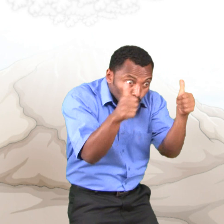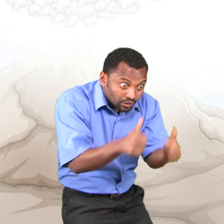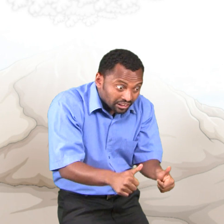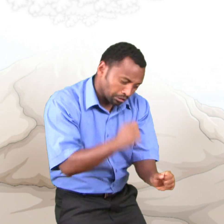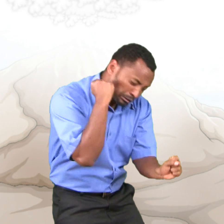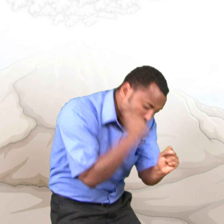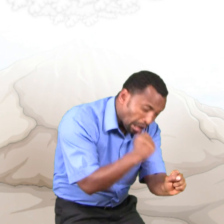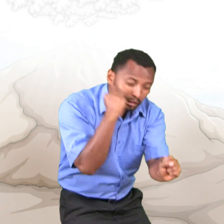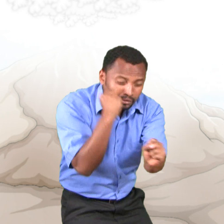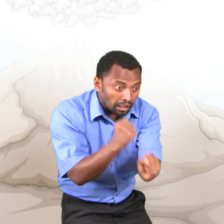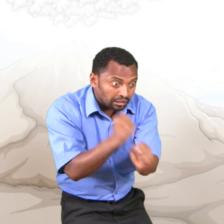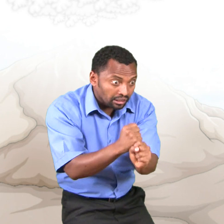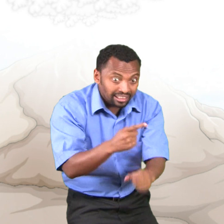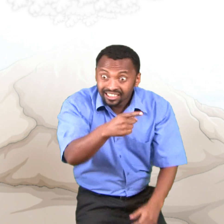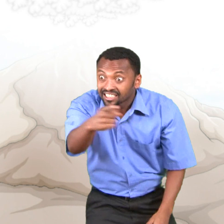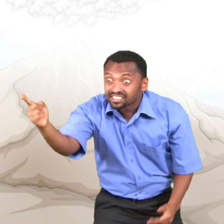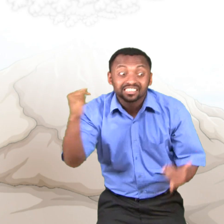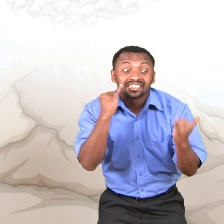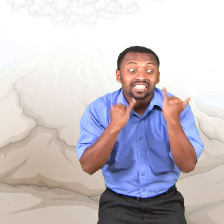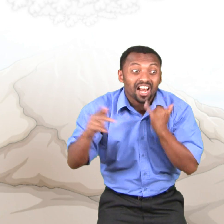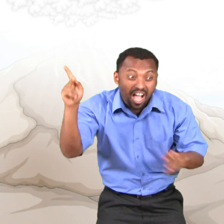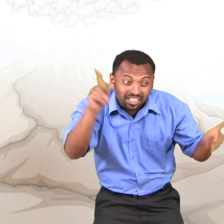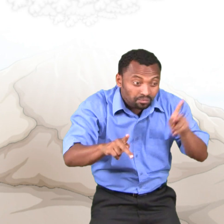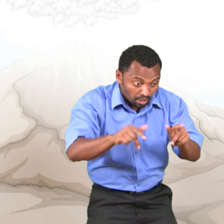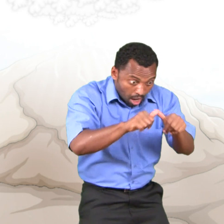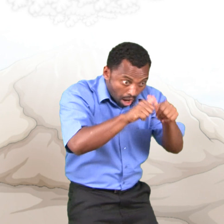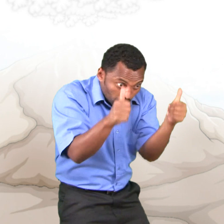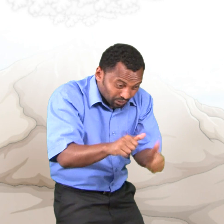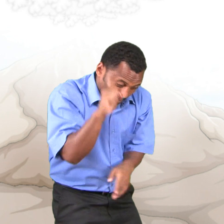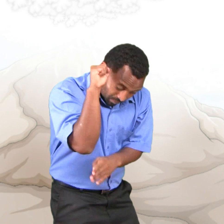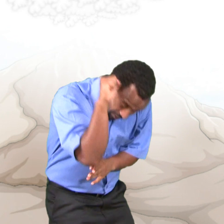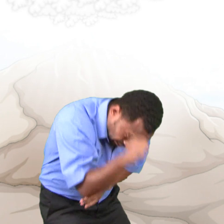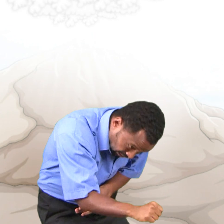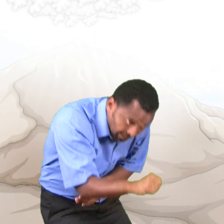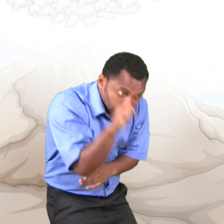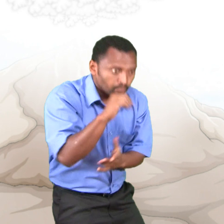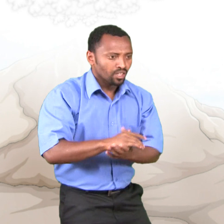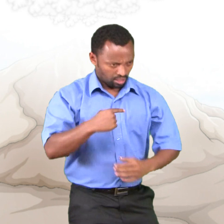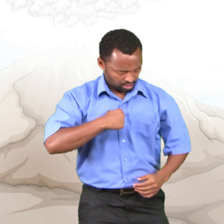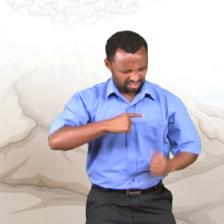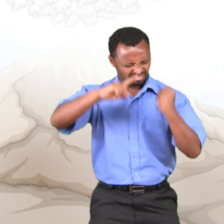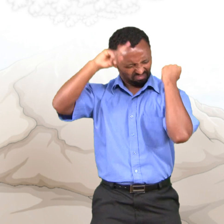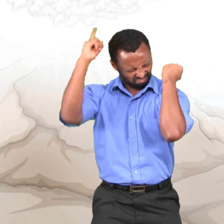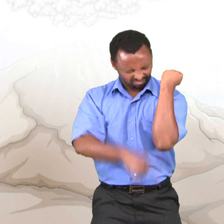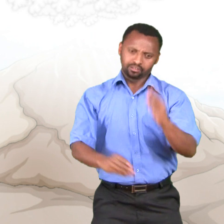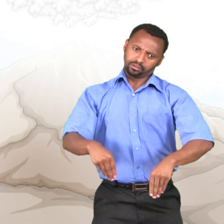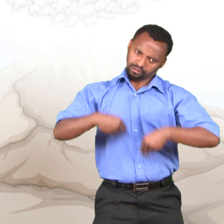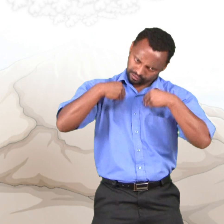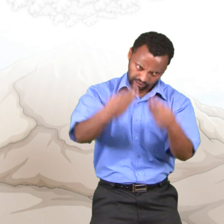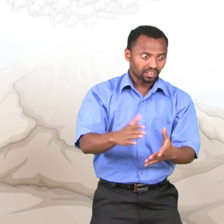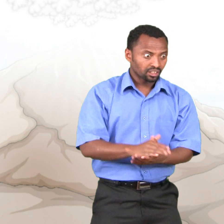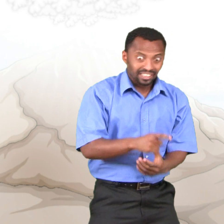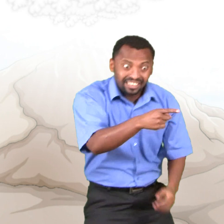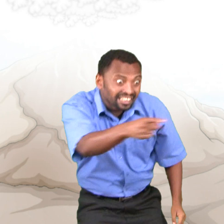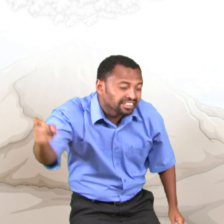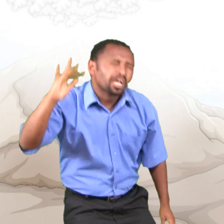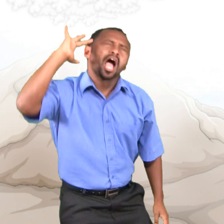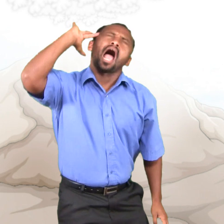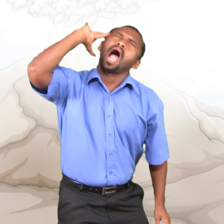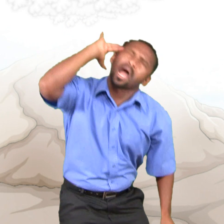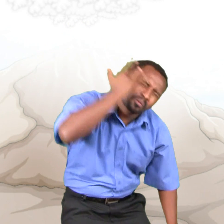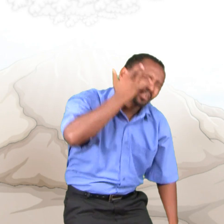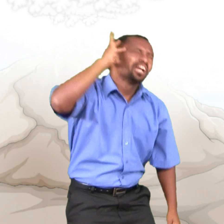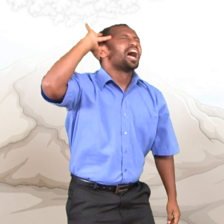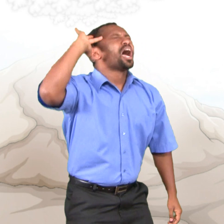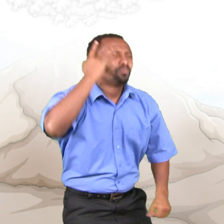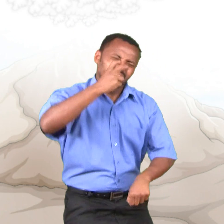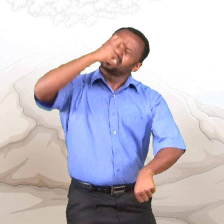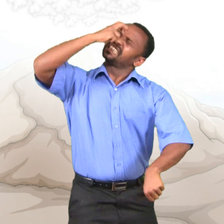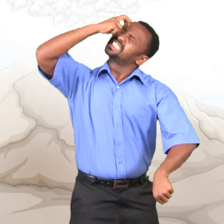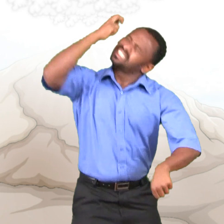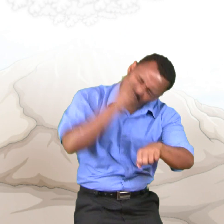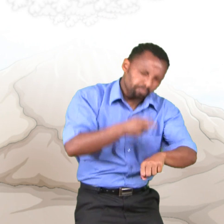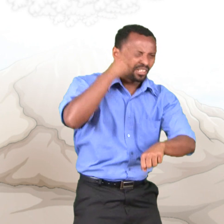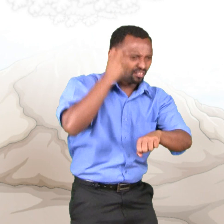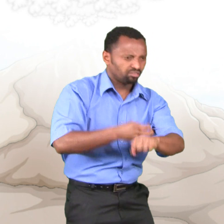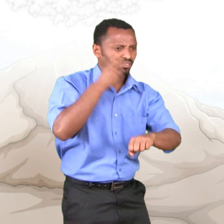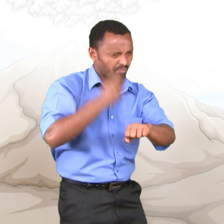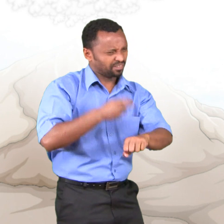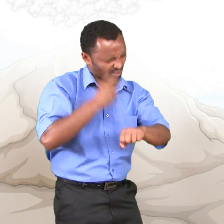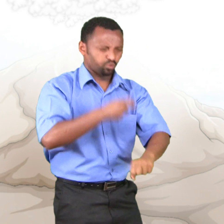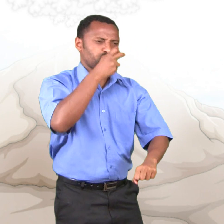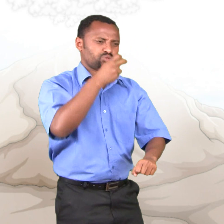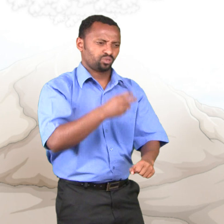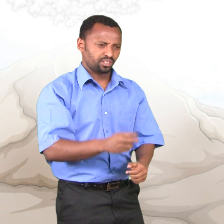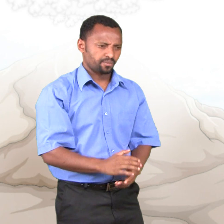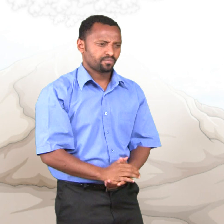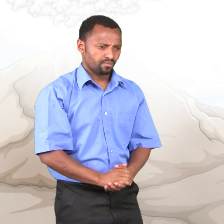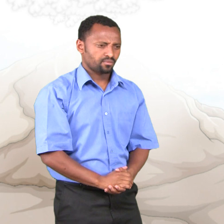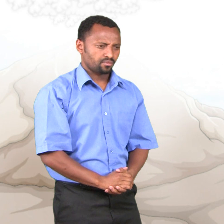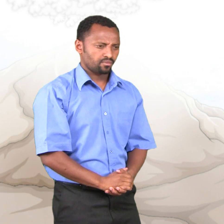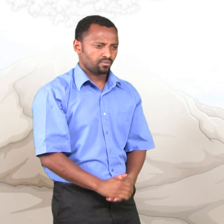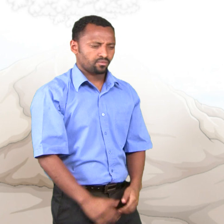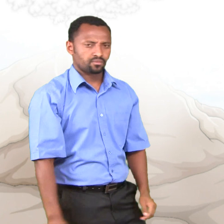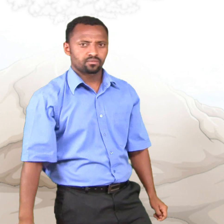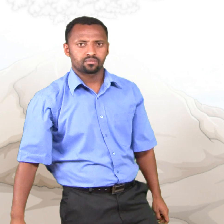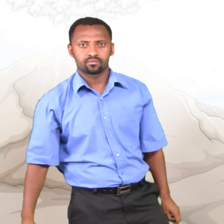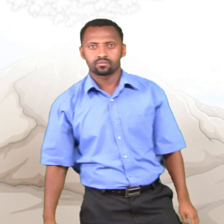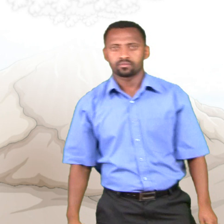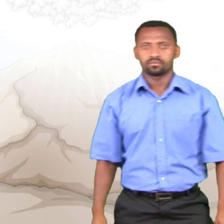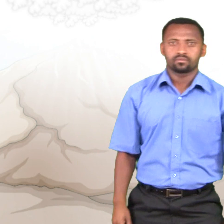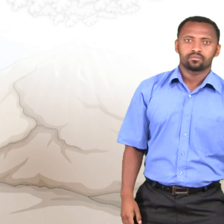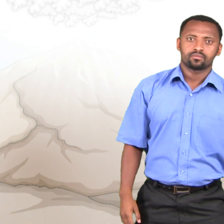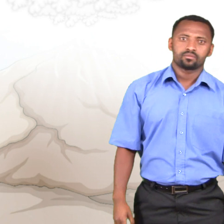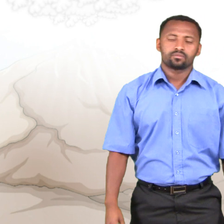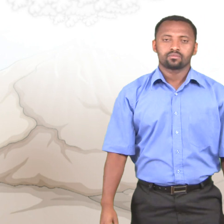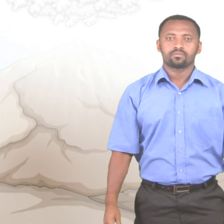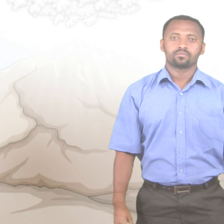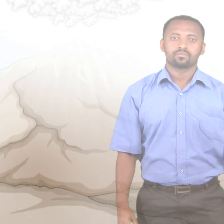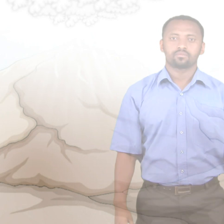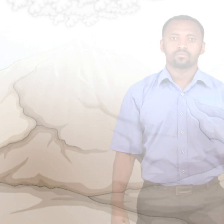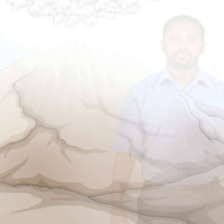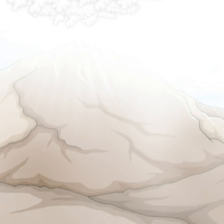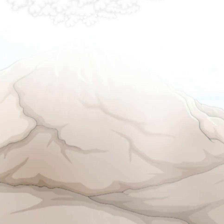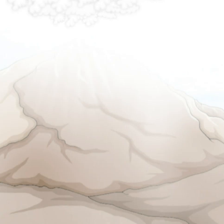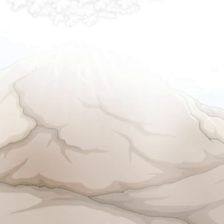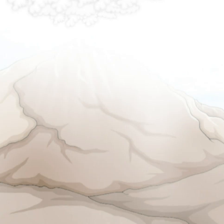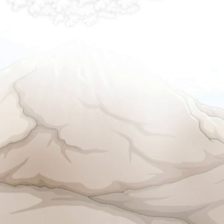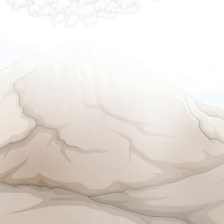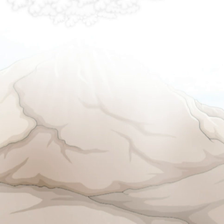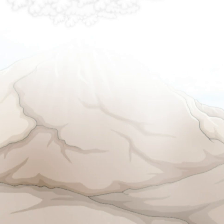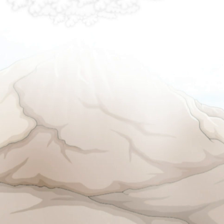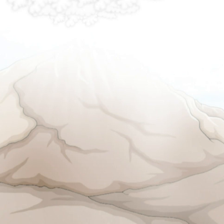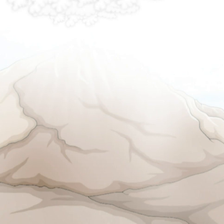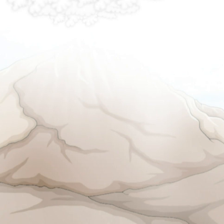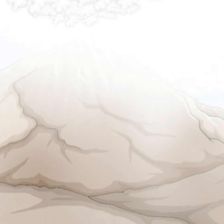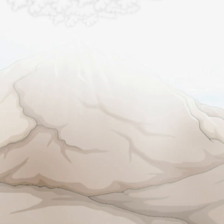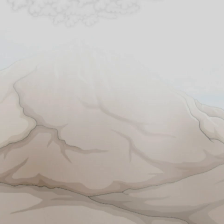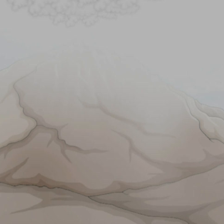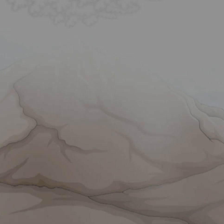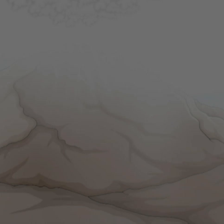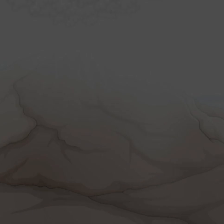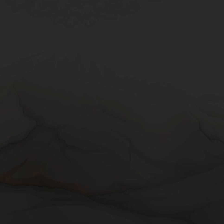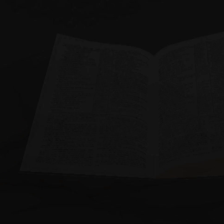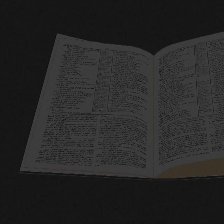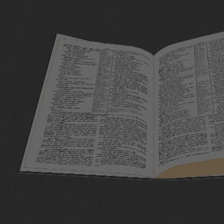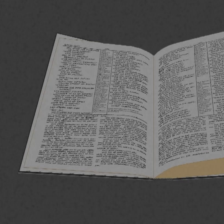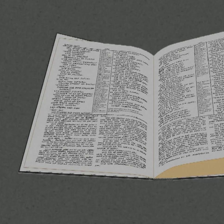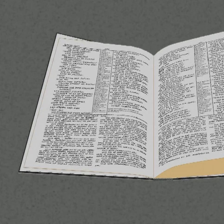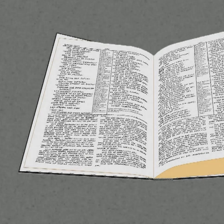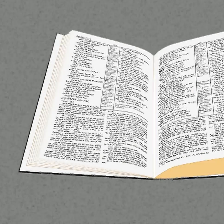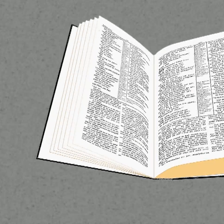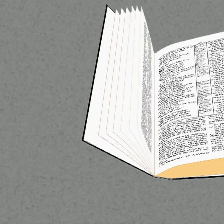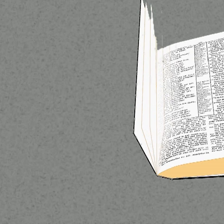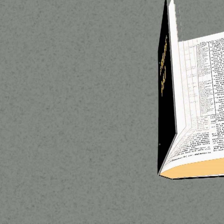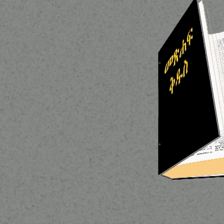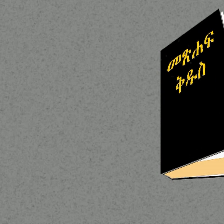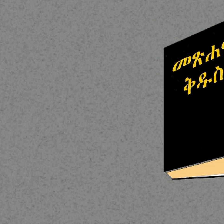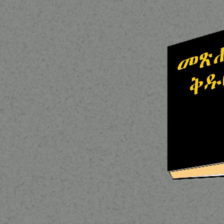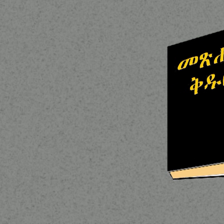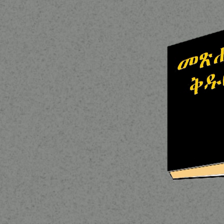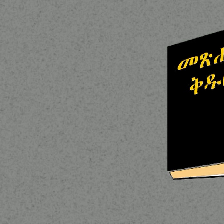And the LORD sent a plague on the people because of what they had done with the calf that Aaron had made.